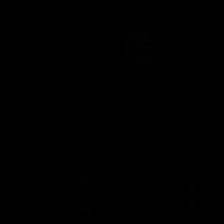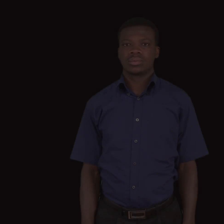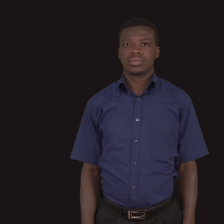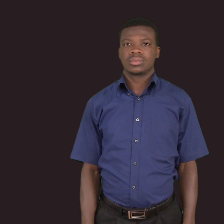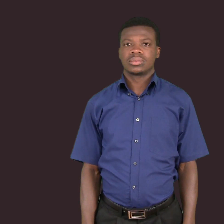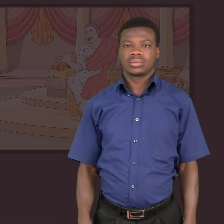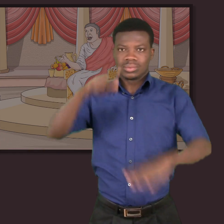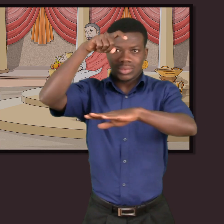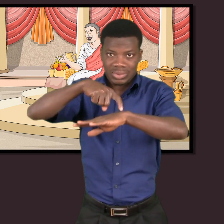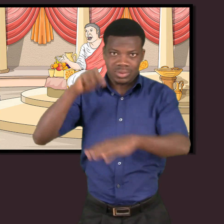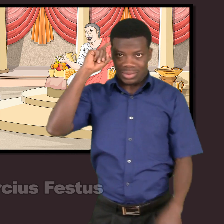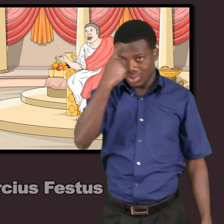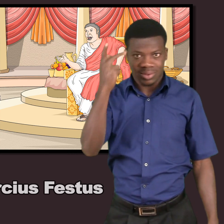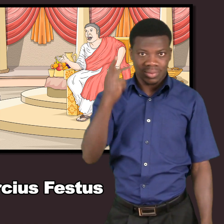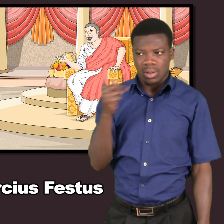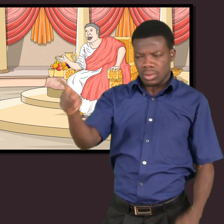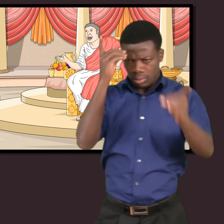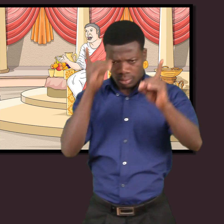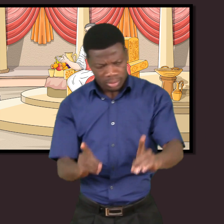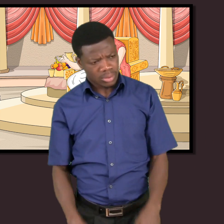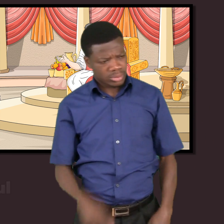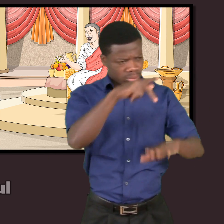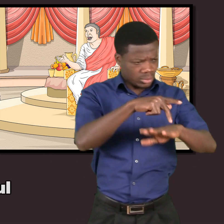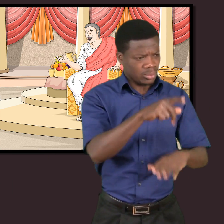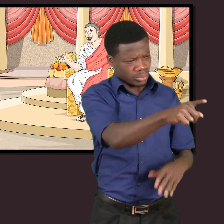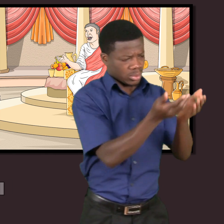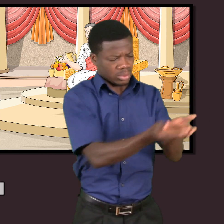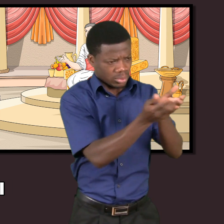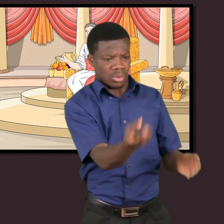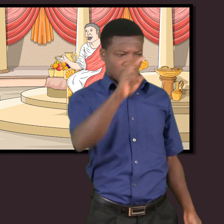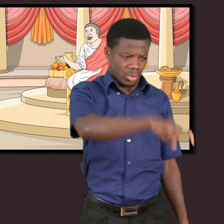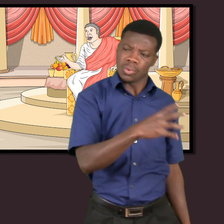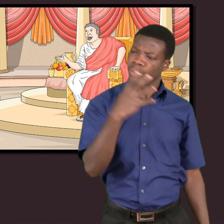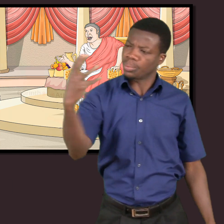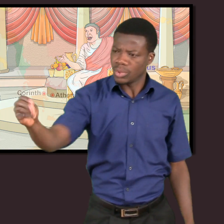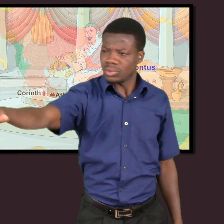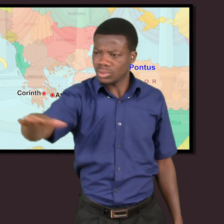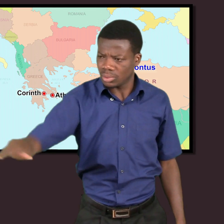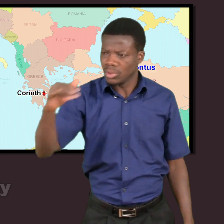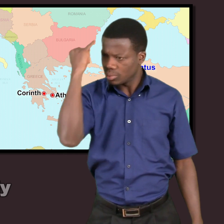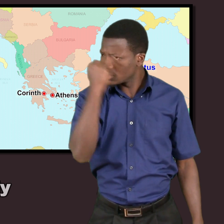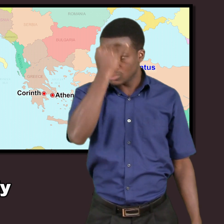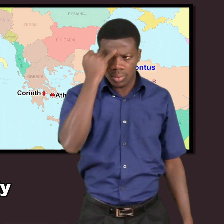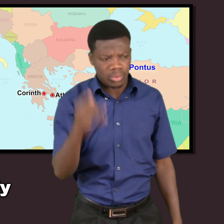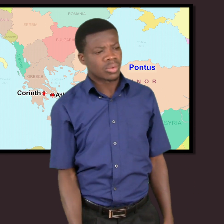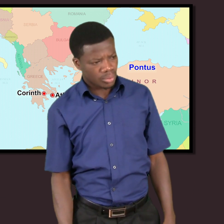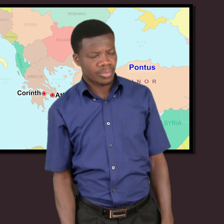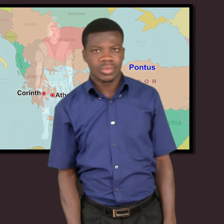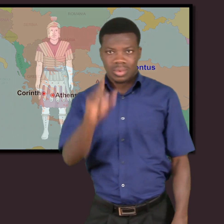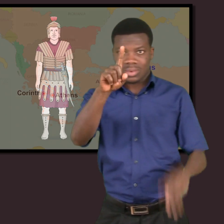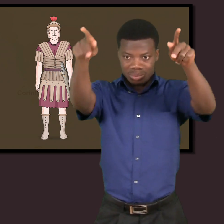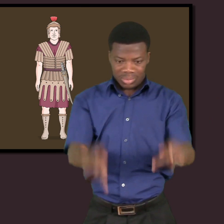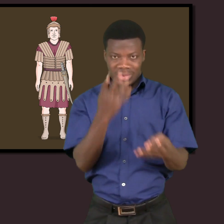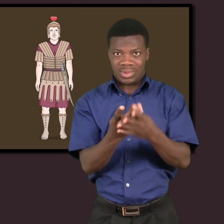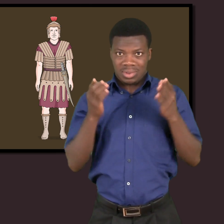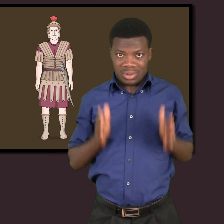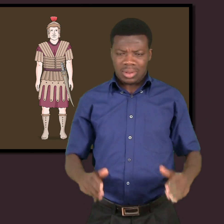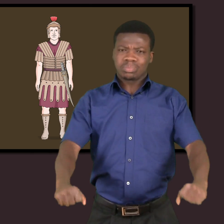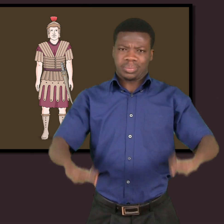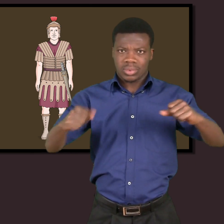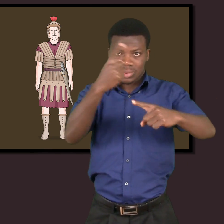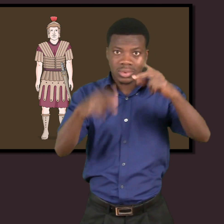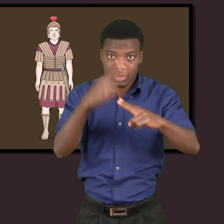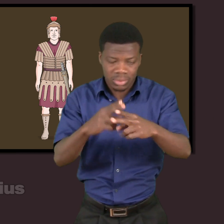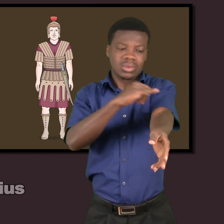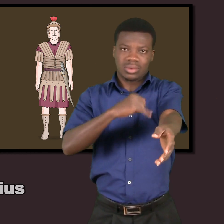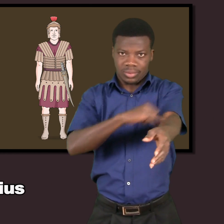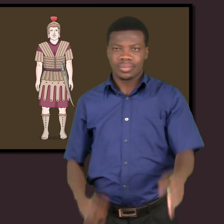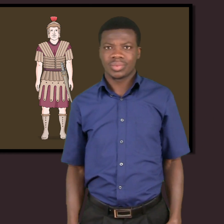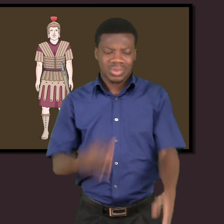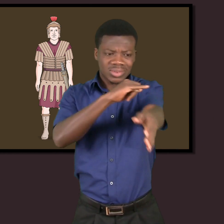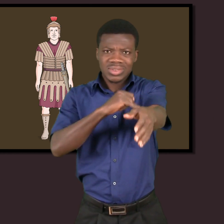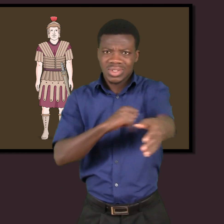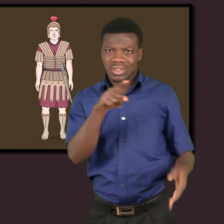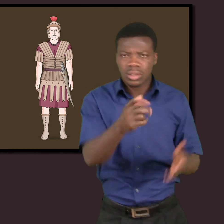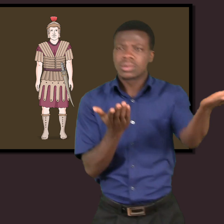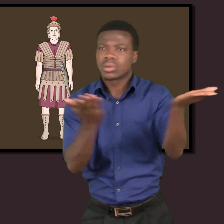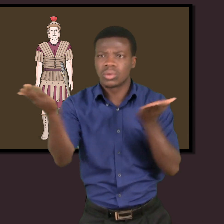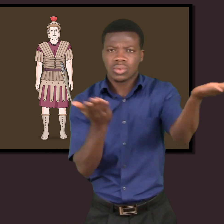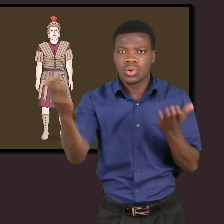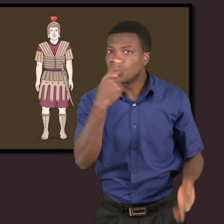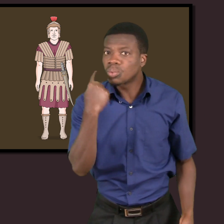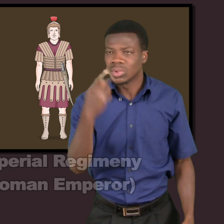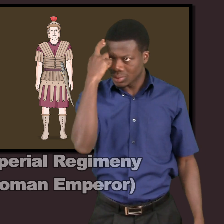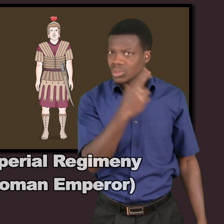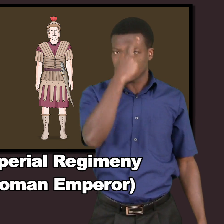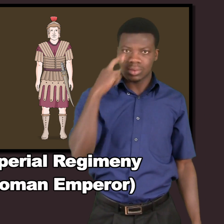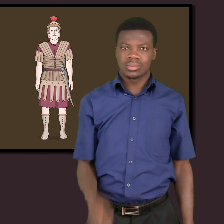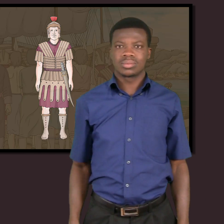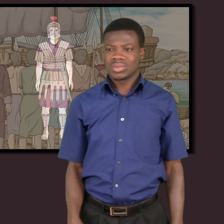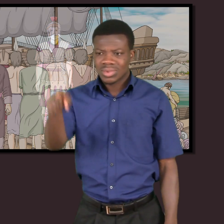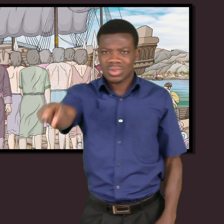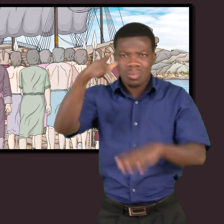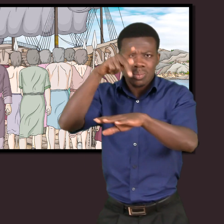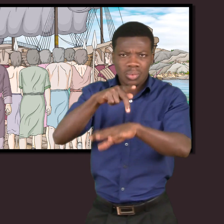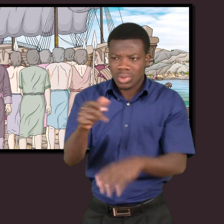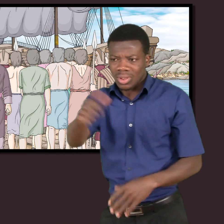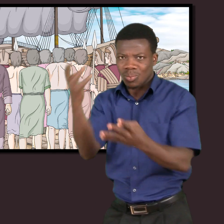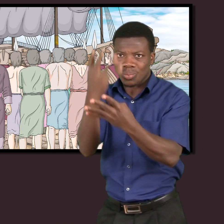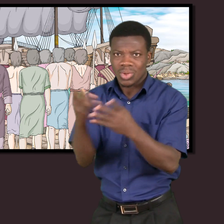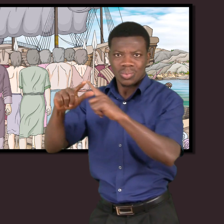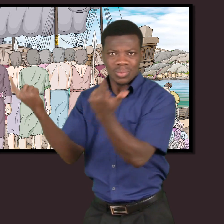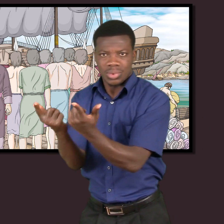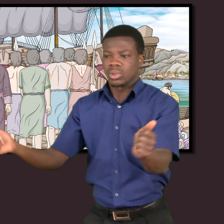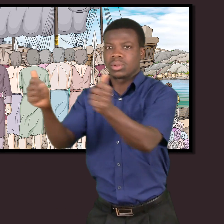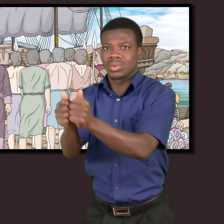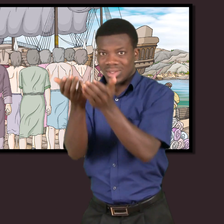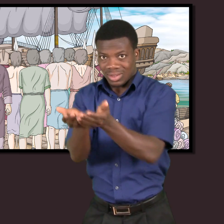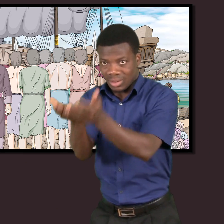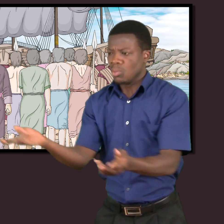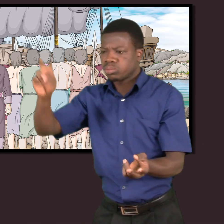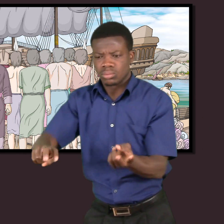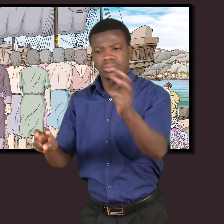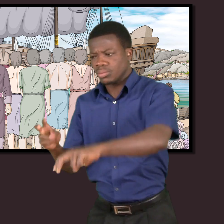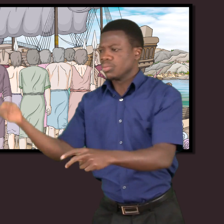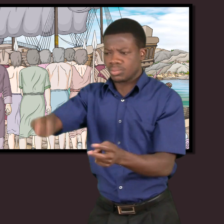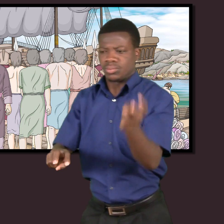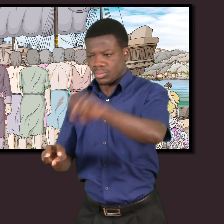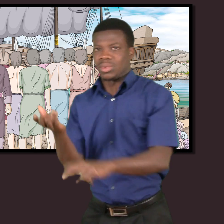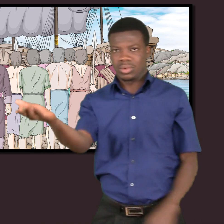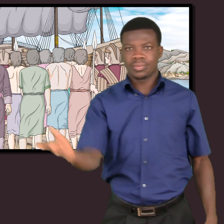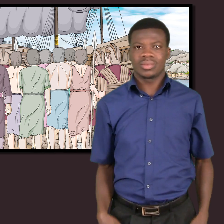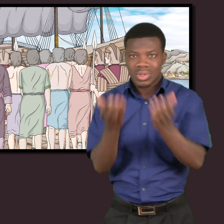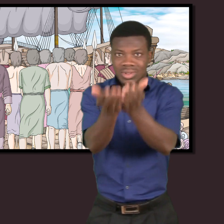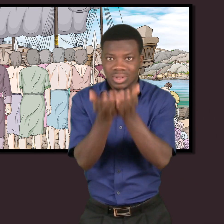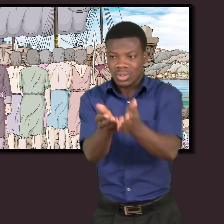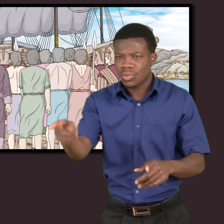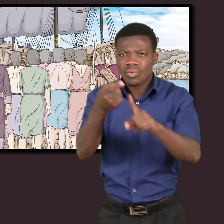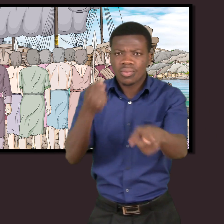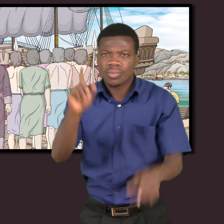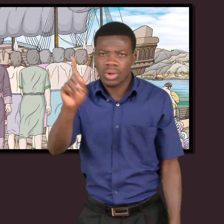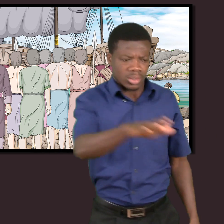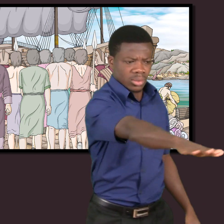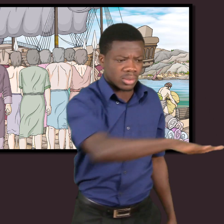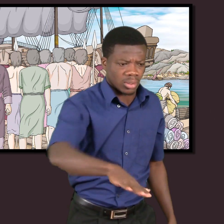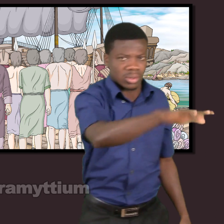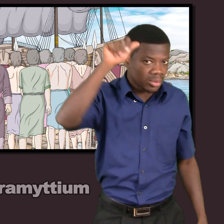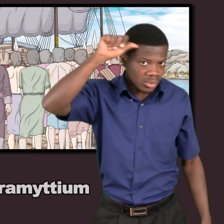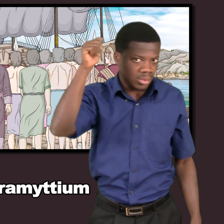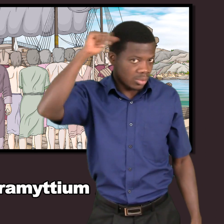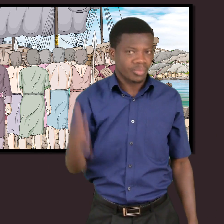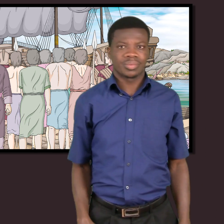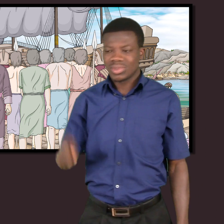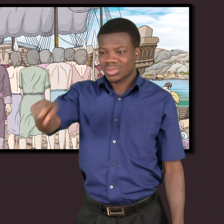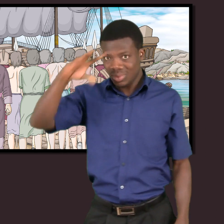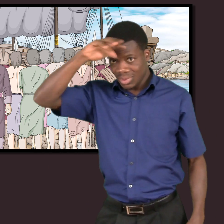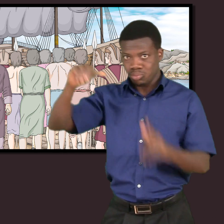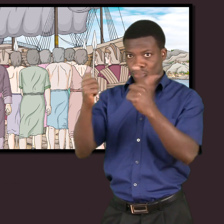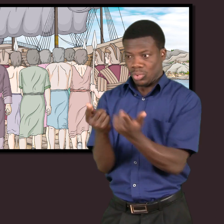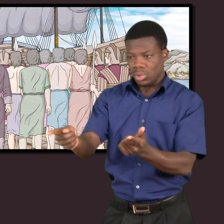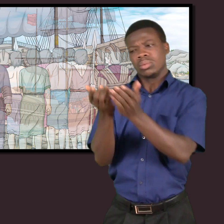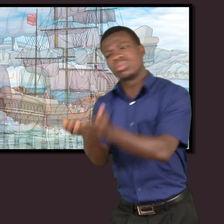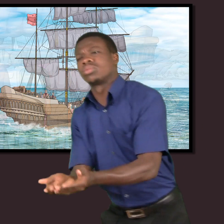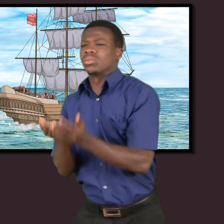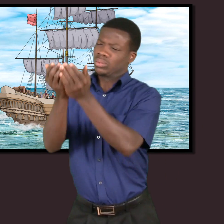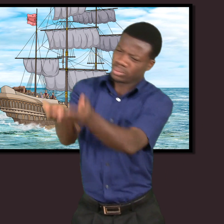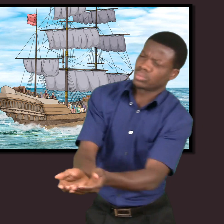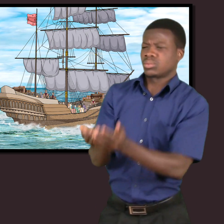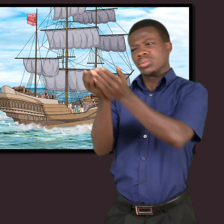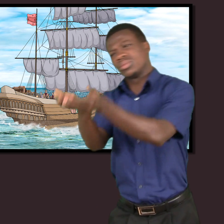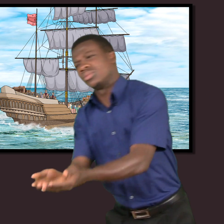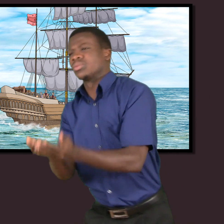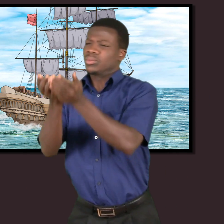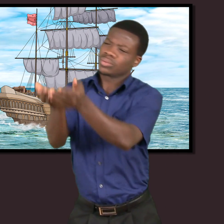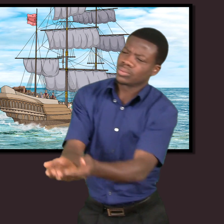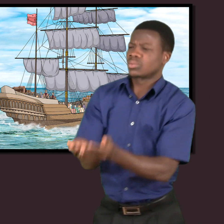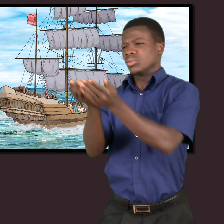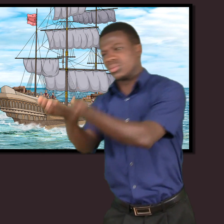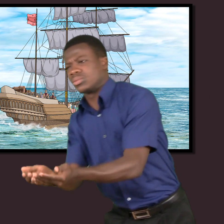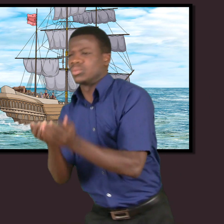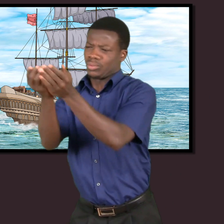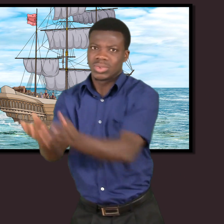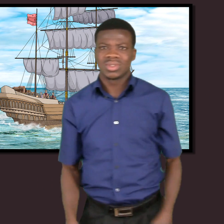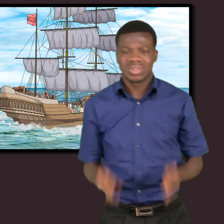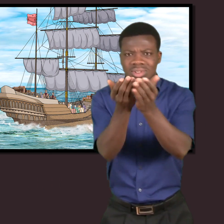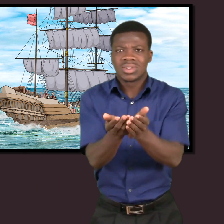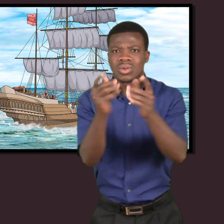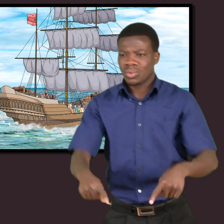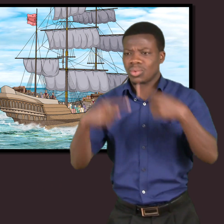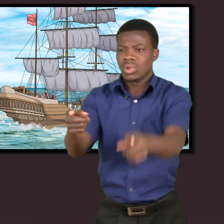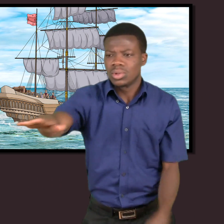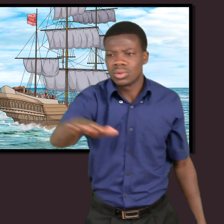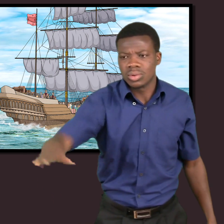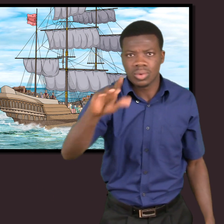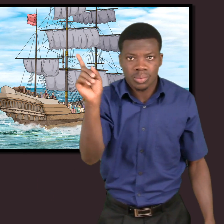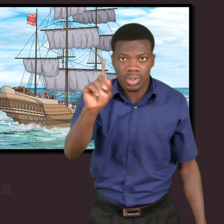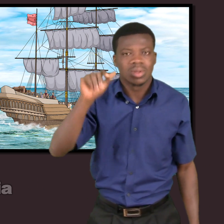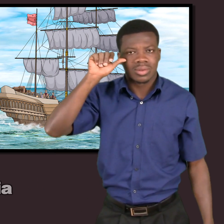When it was decided that we would sail for Italy, Paul and some other prisoners were handed over to a centurion named Julius, who belonged to the Imperial Regiment.